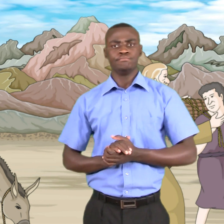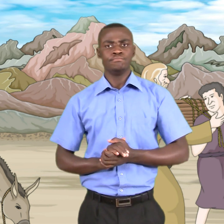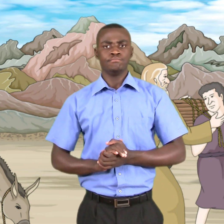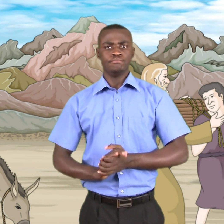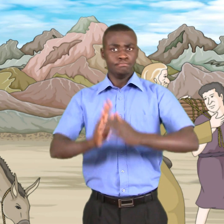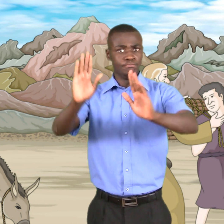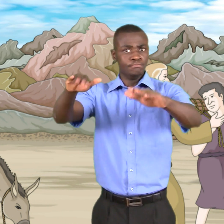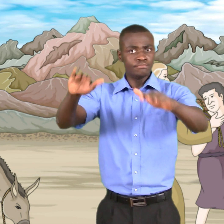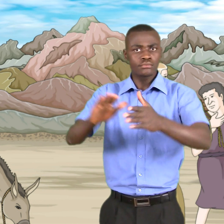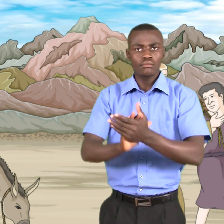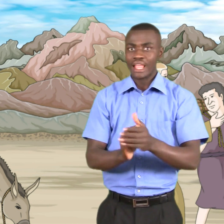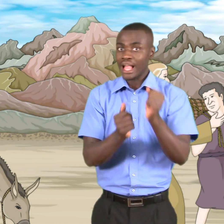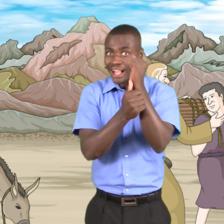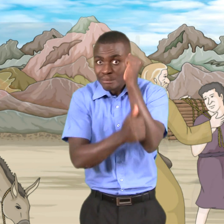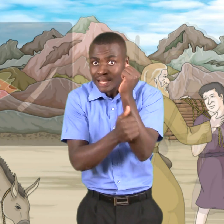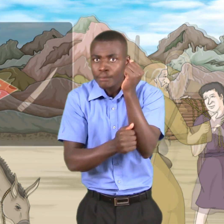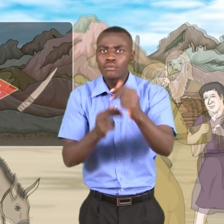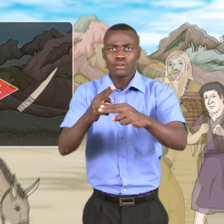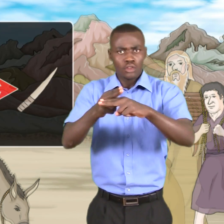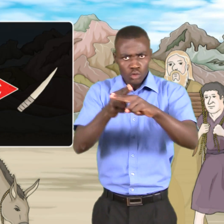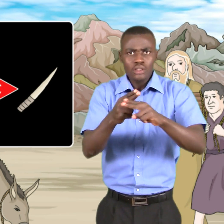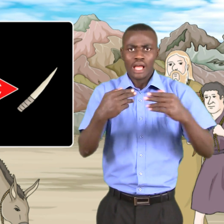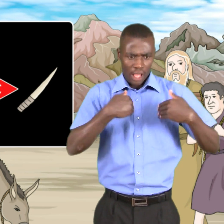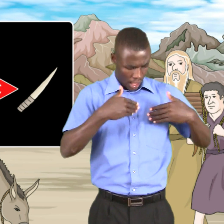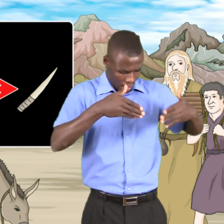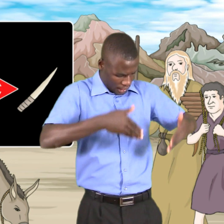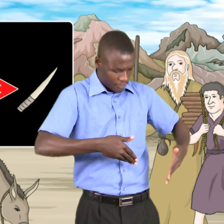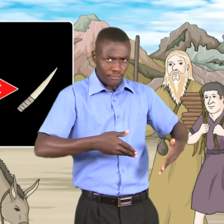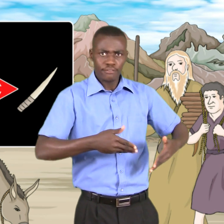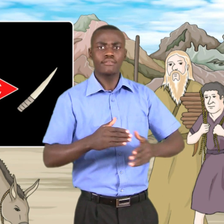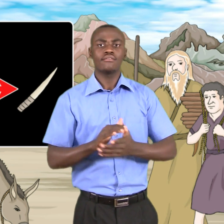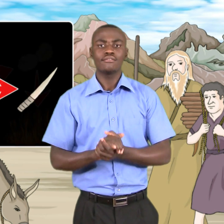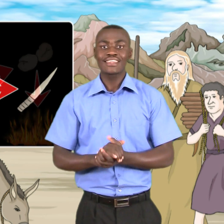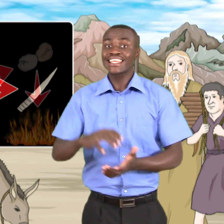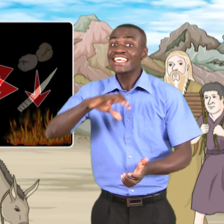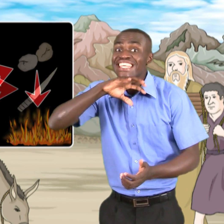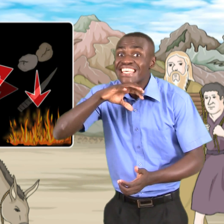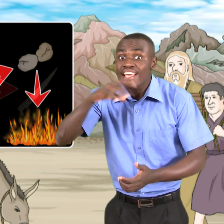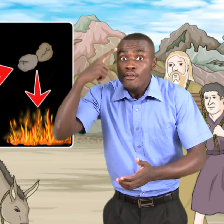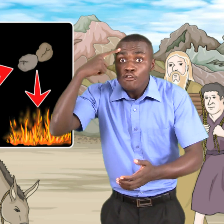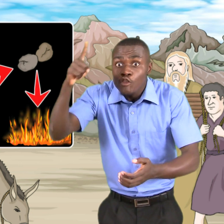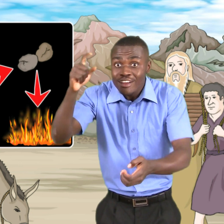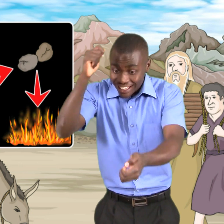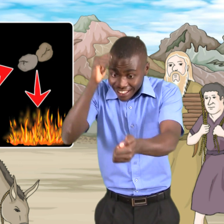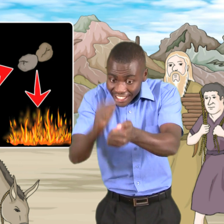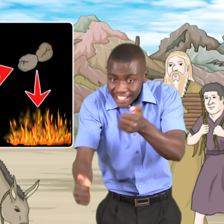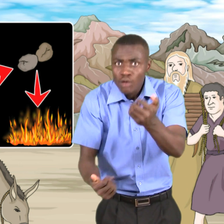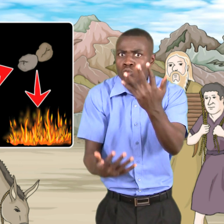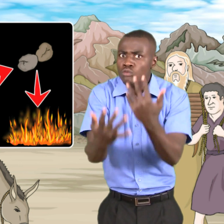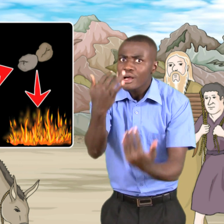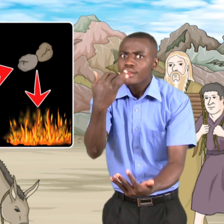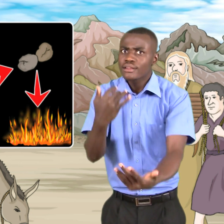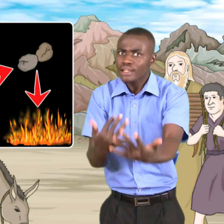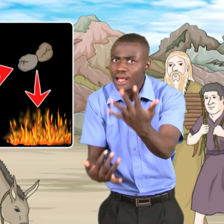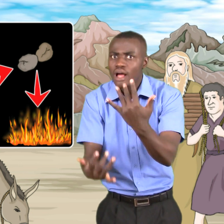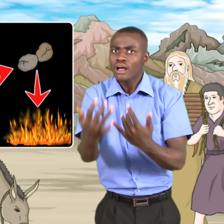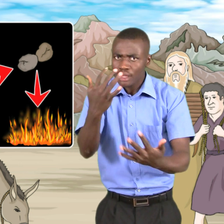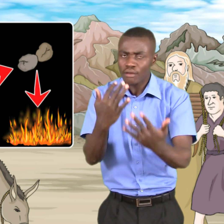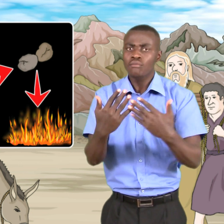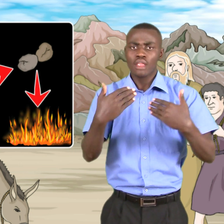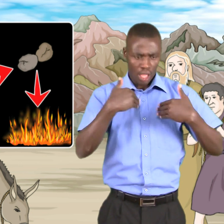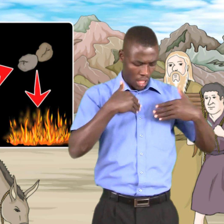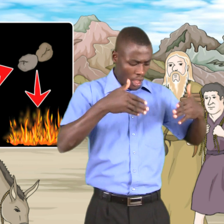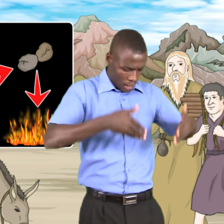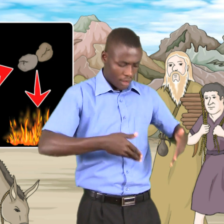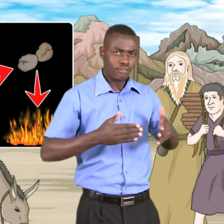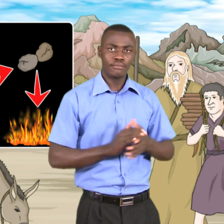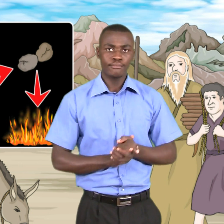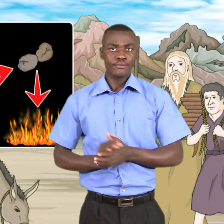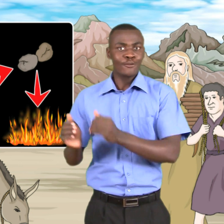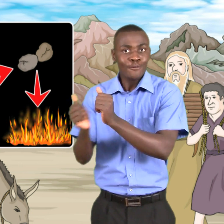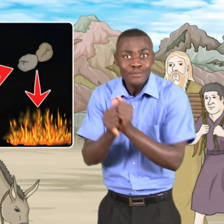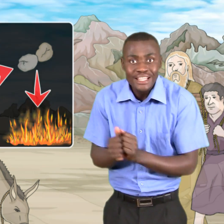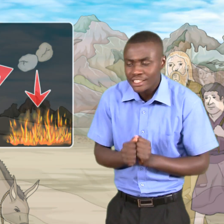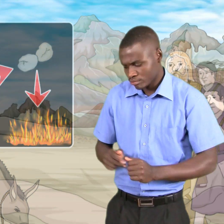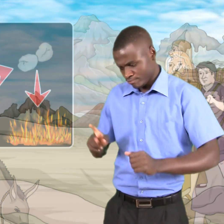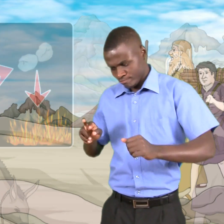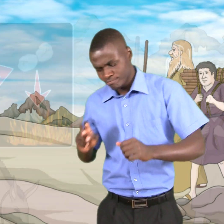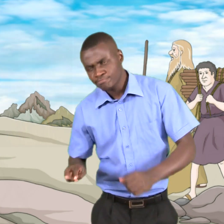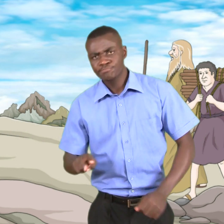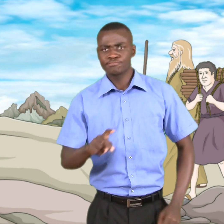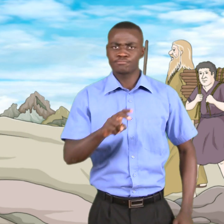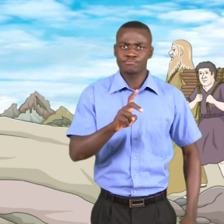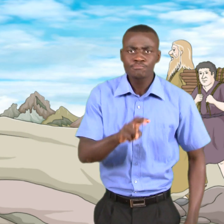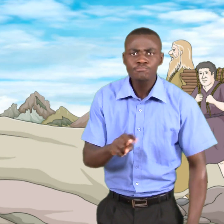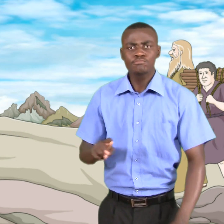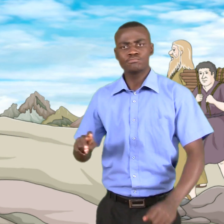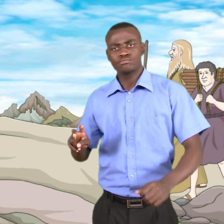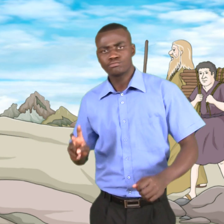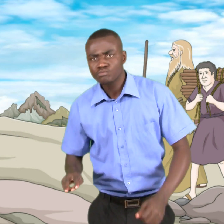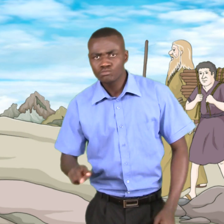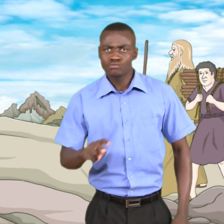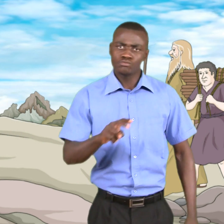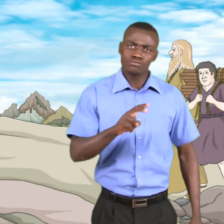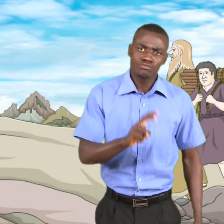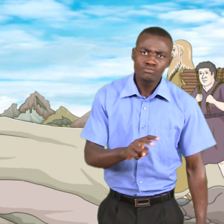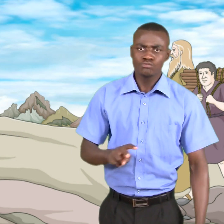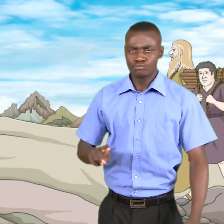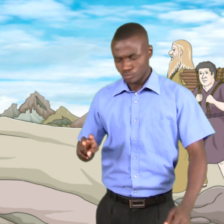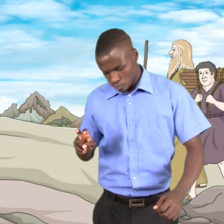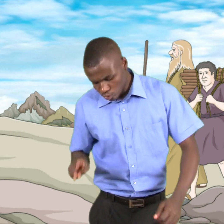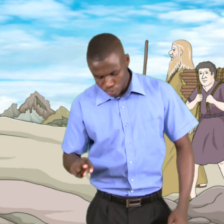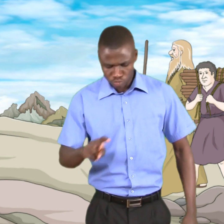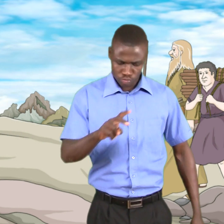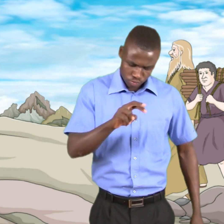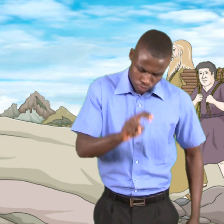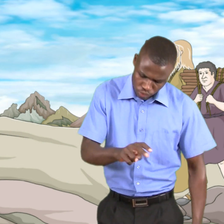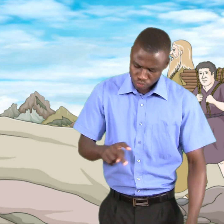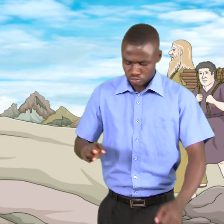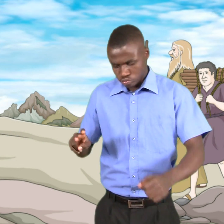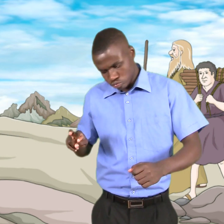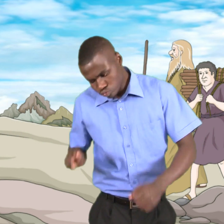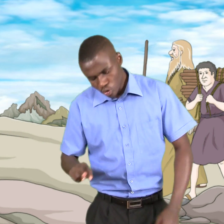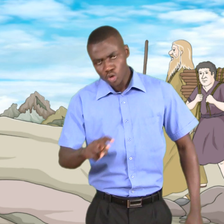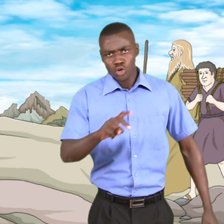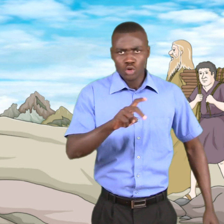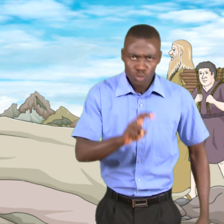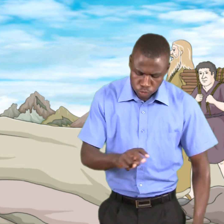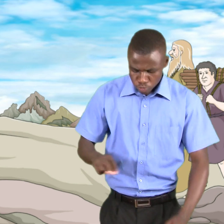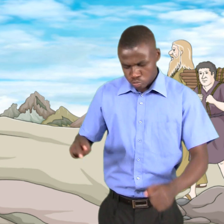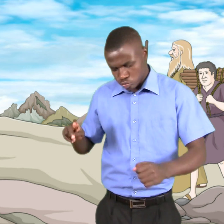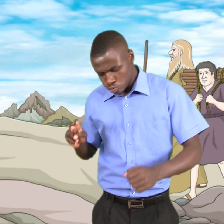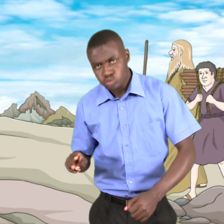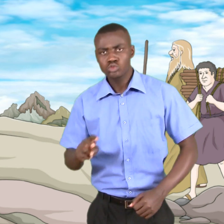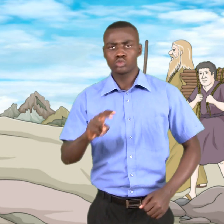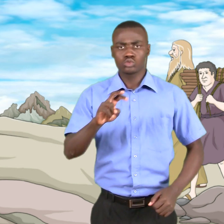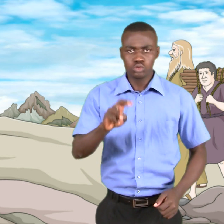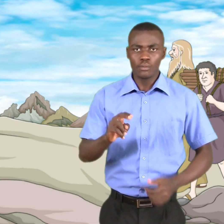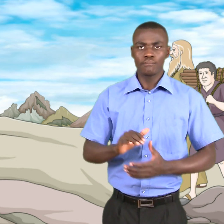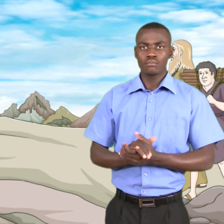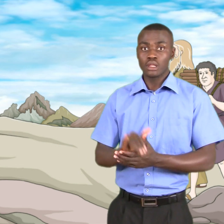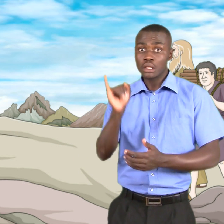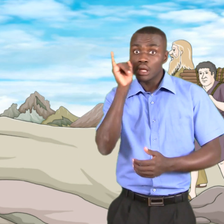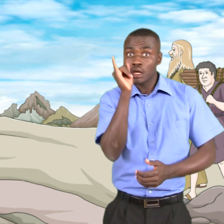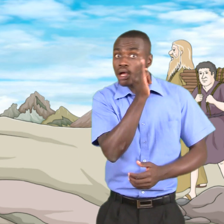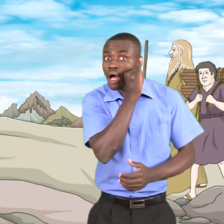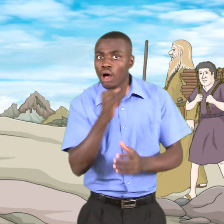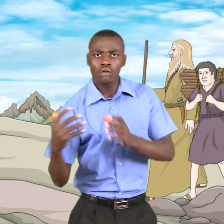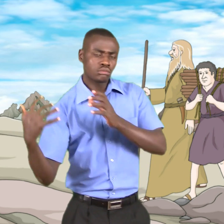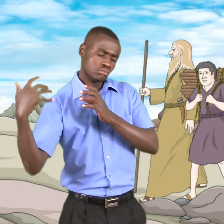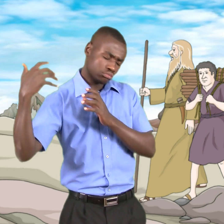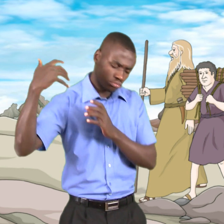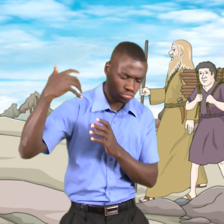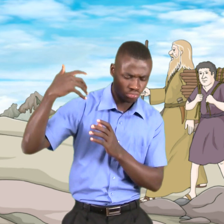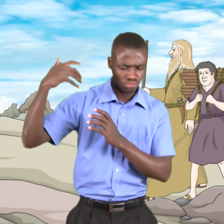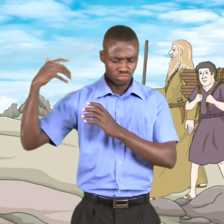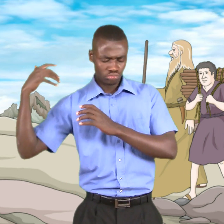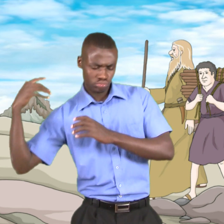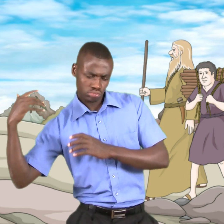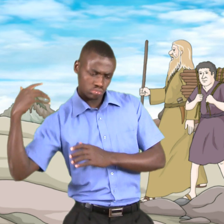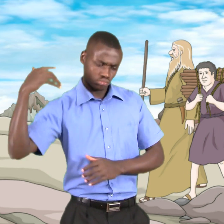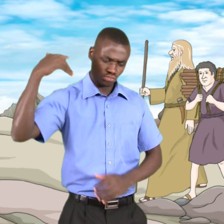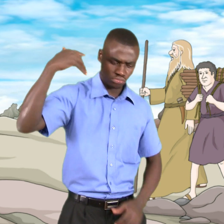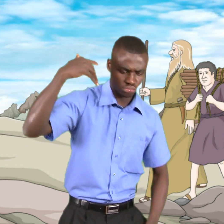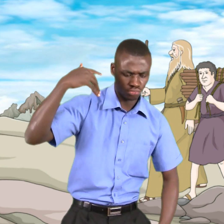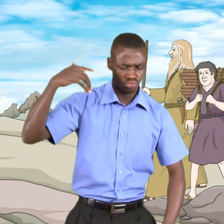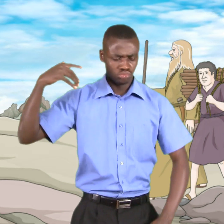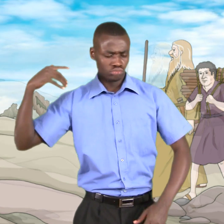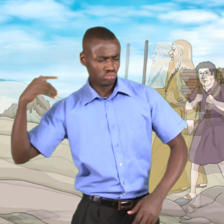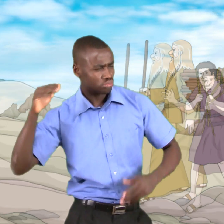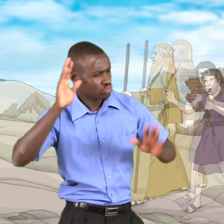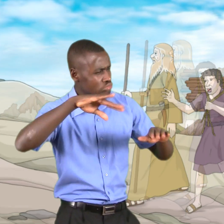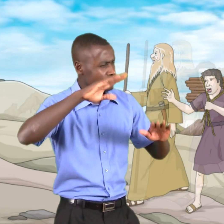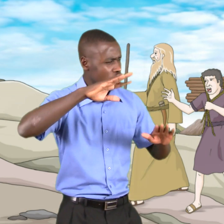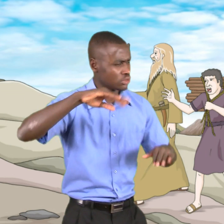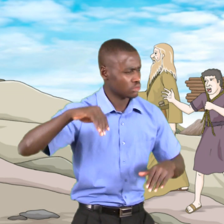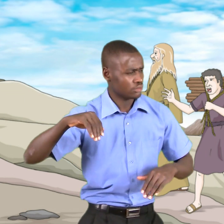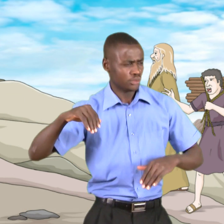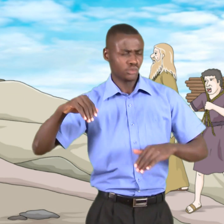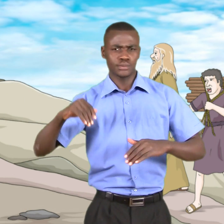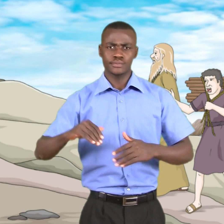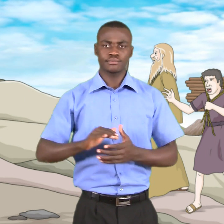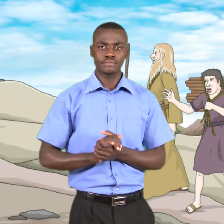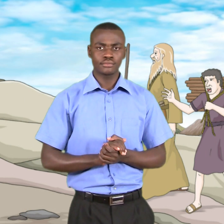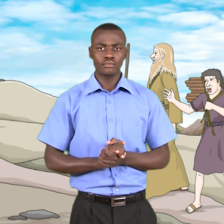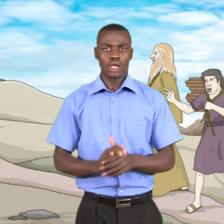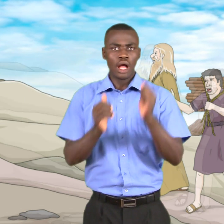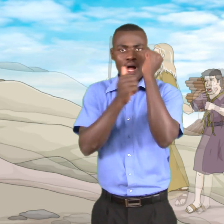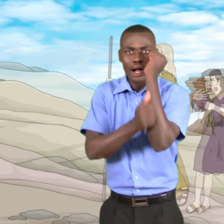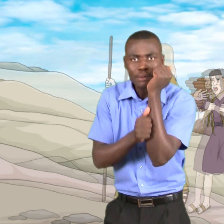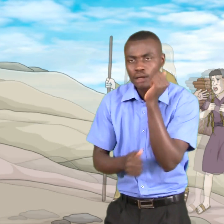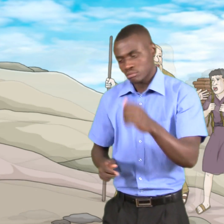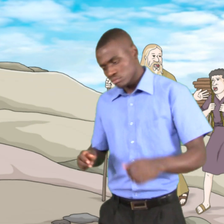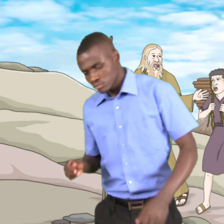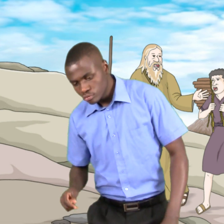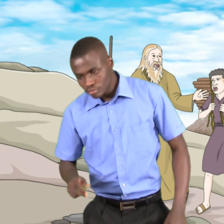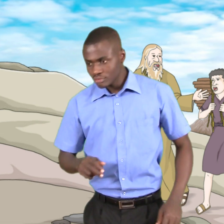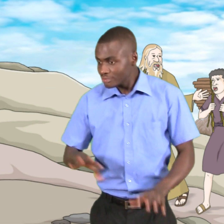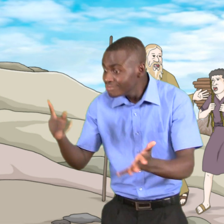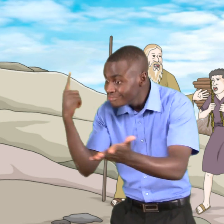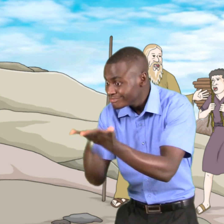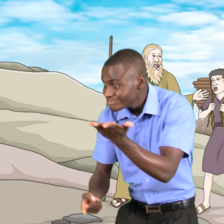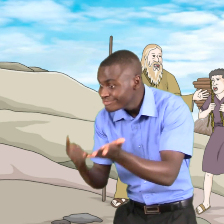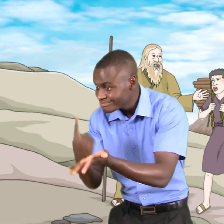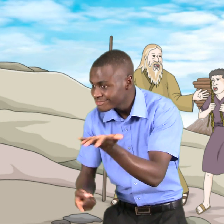He himself carried the fire and the sacrificial knife, and the two of them walked on together.